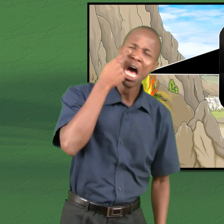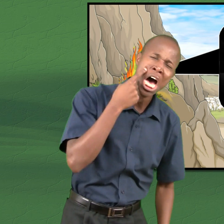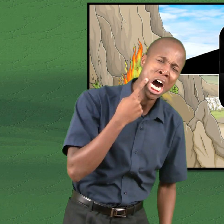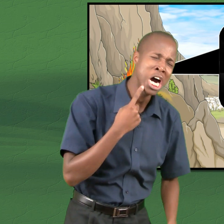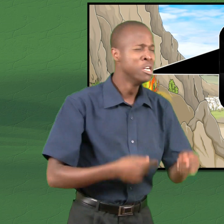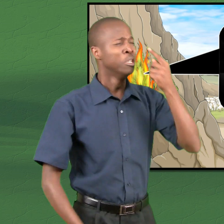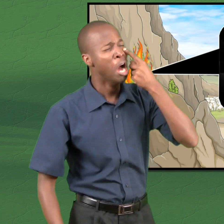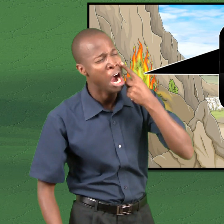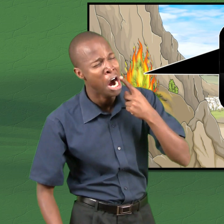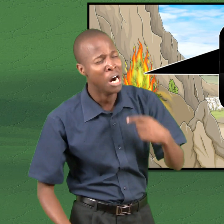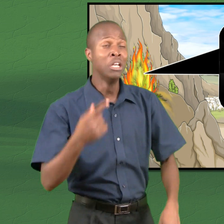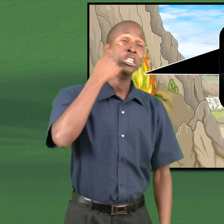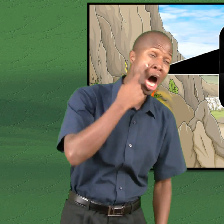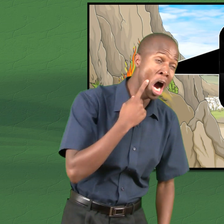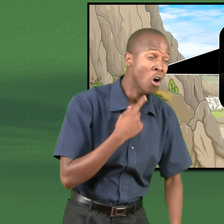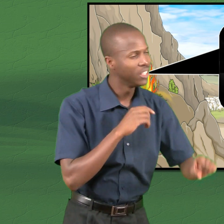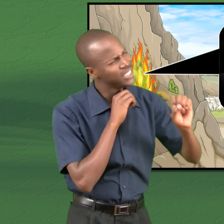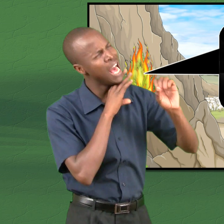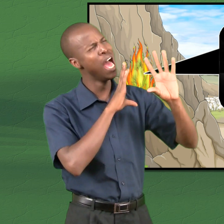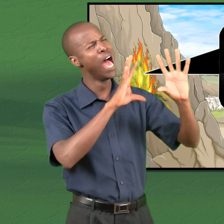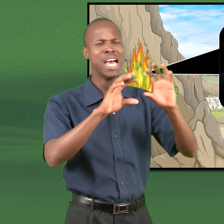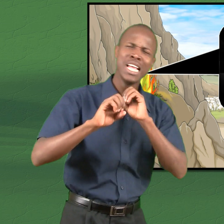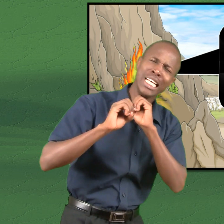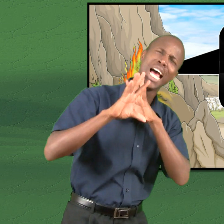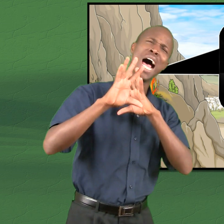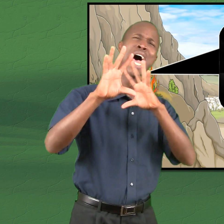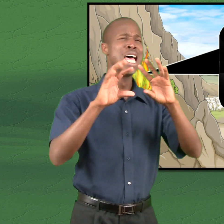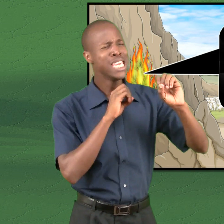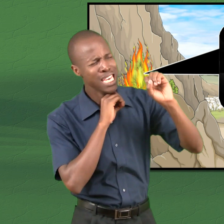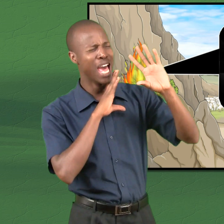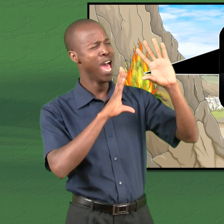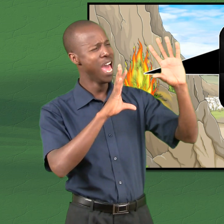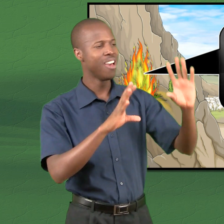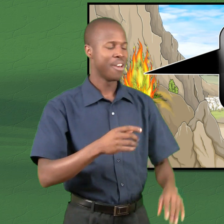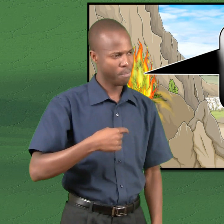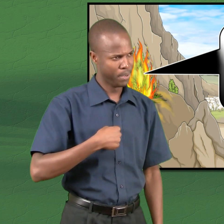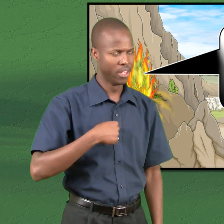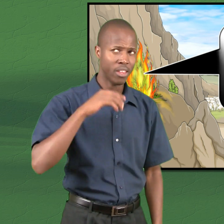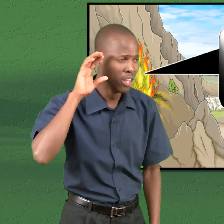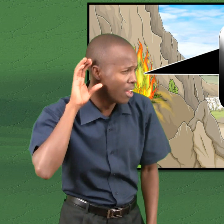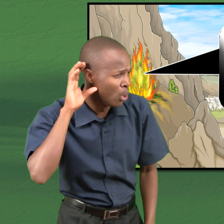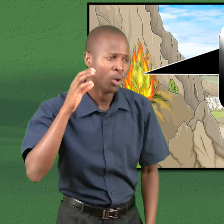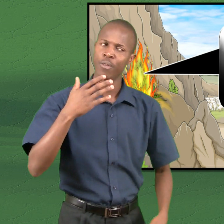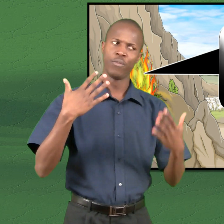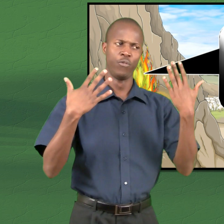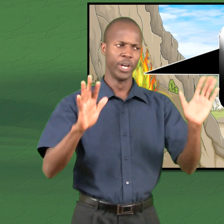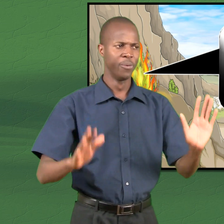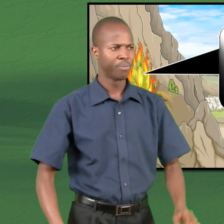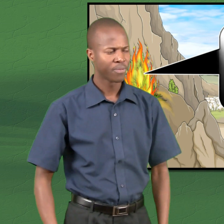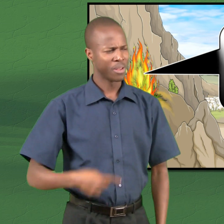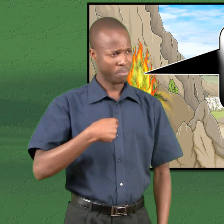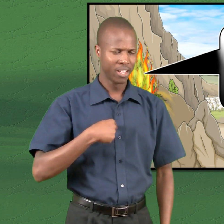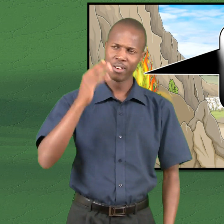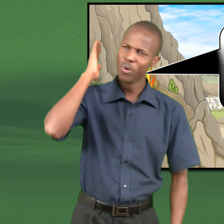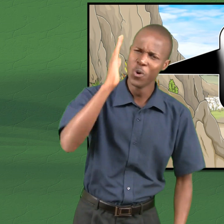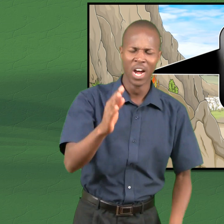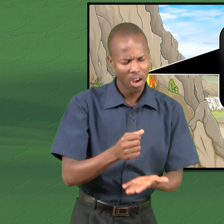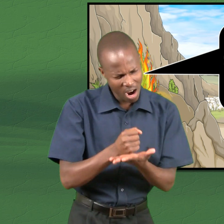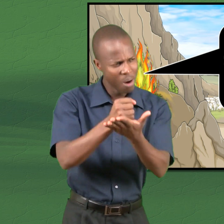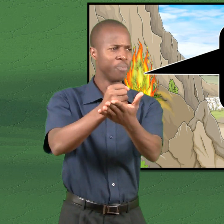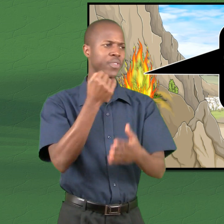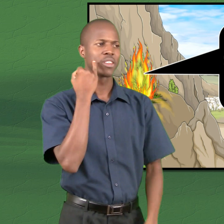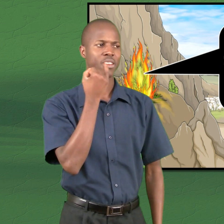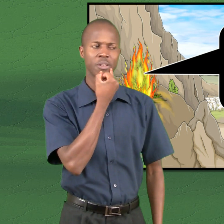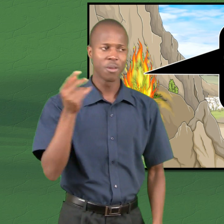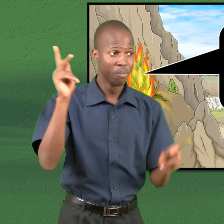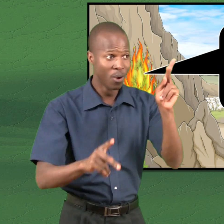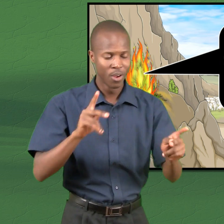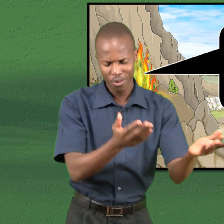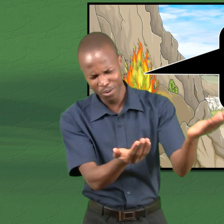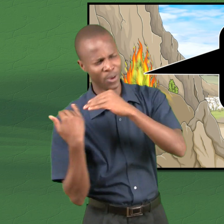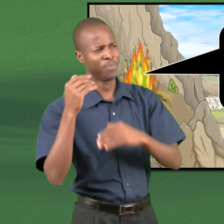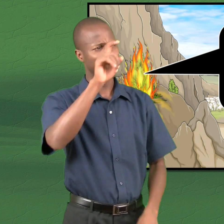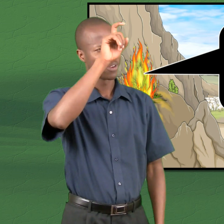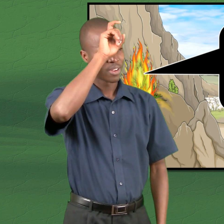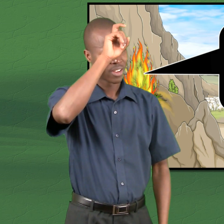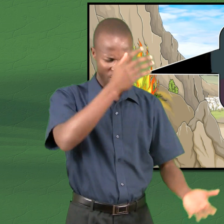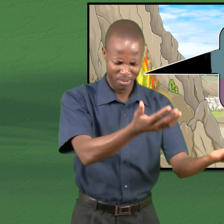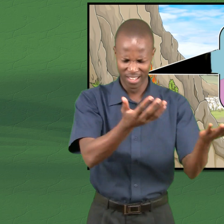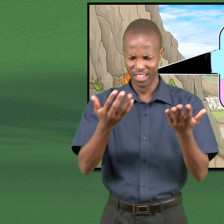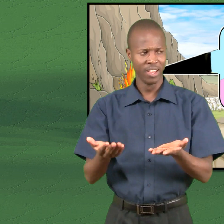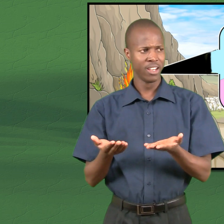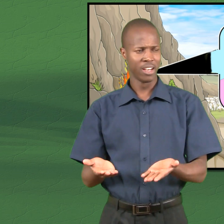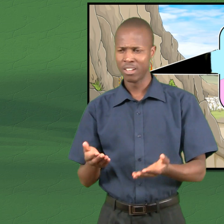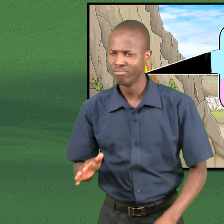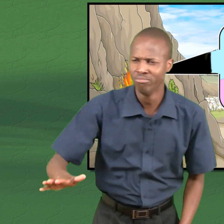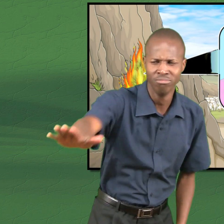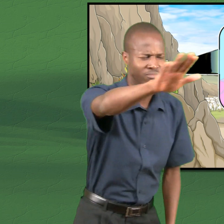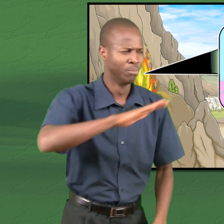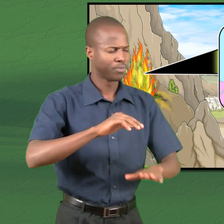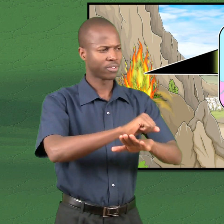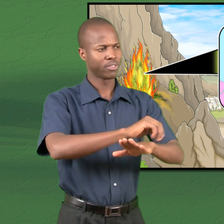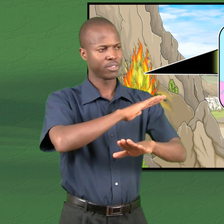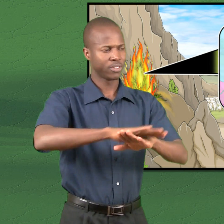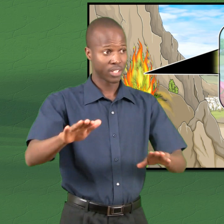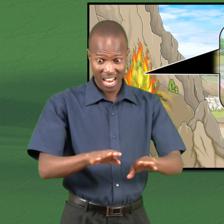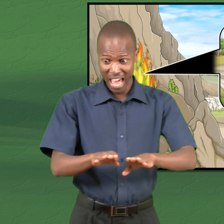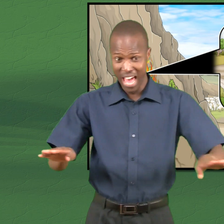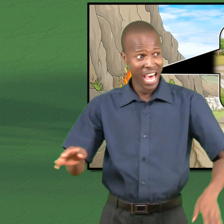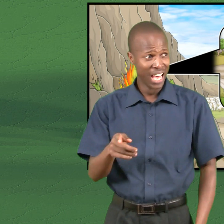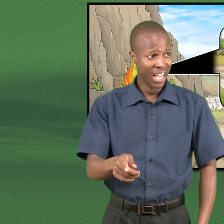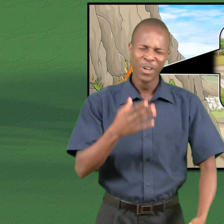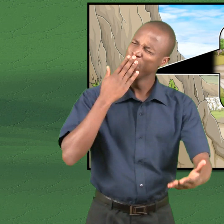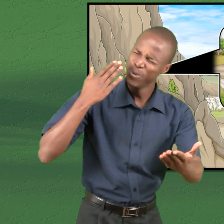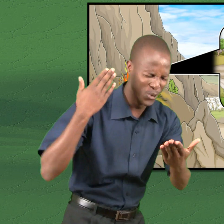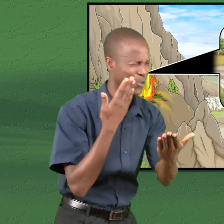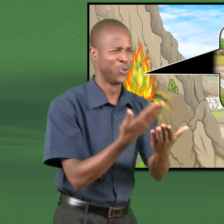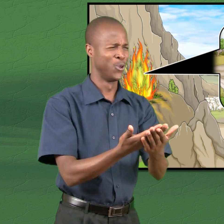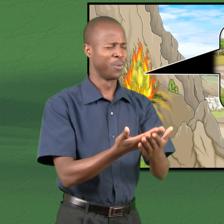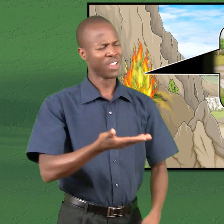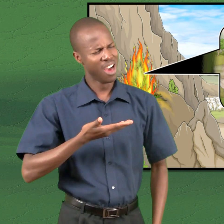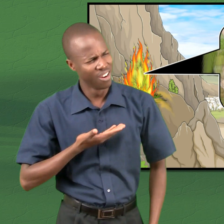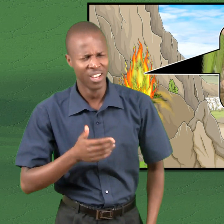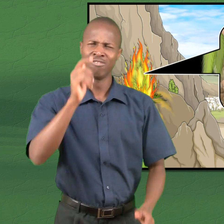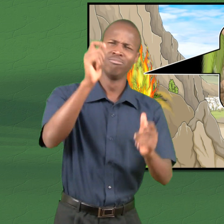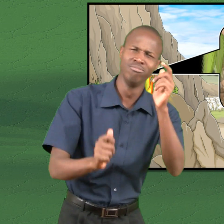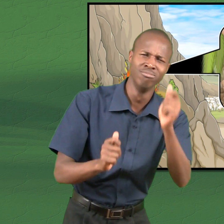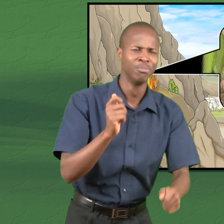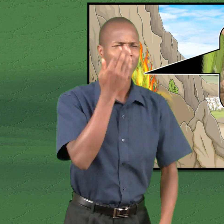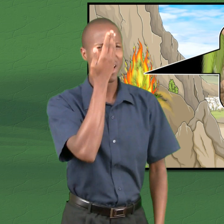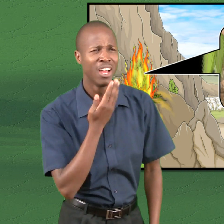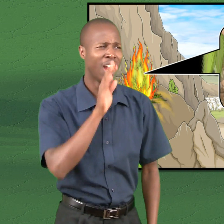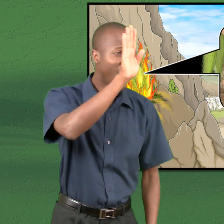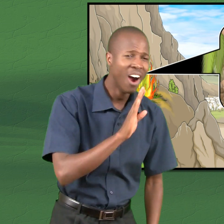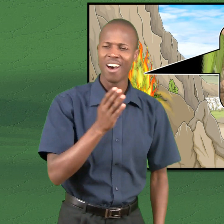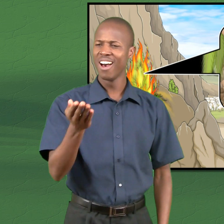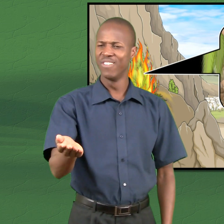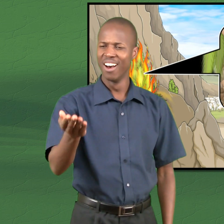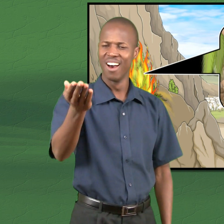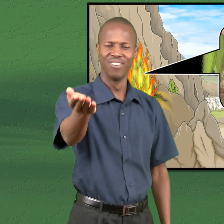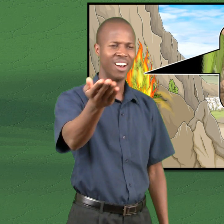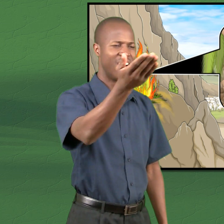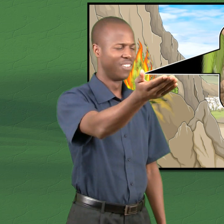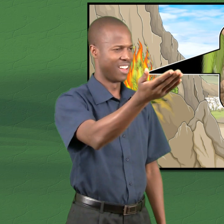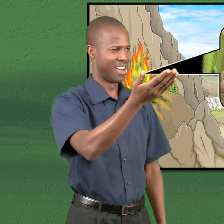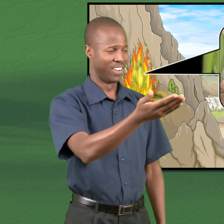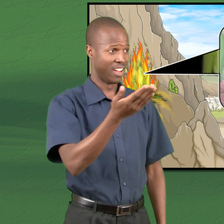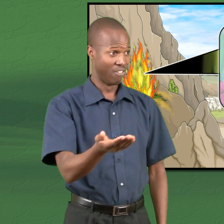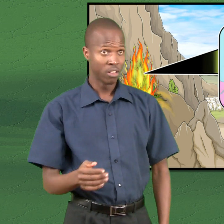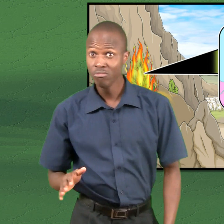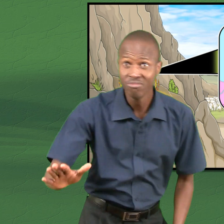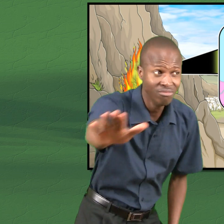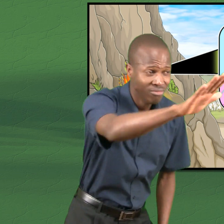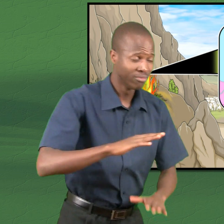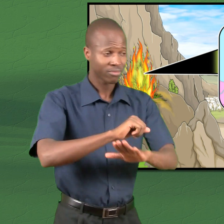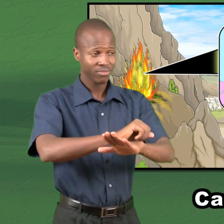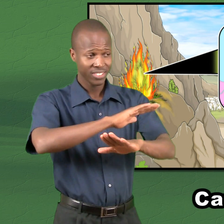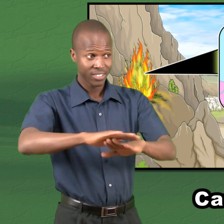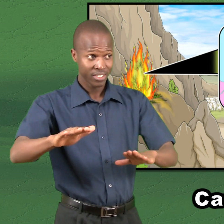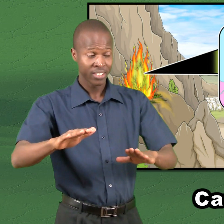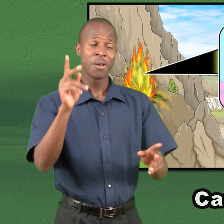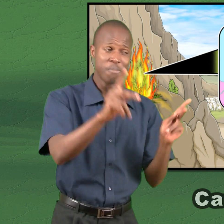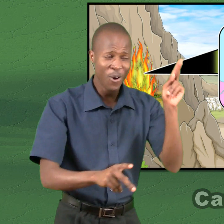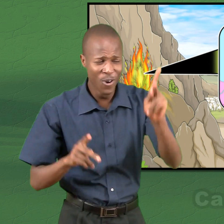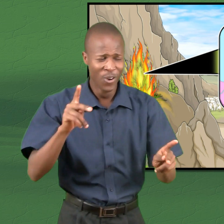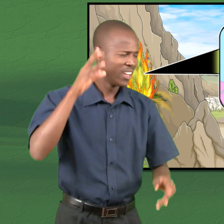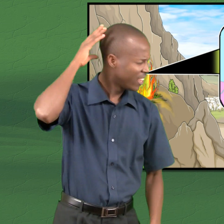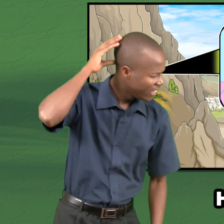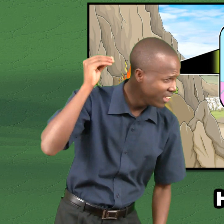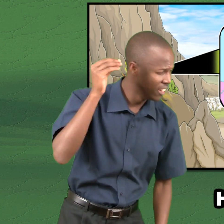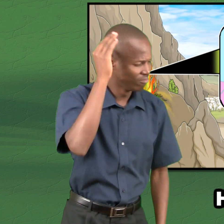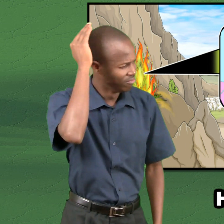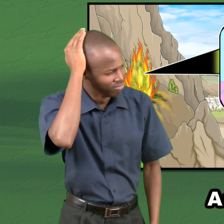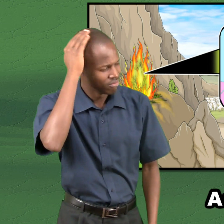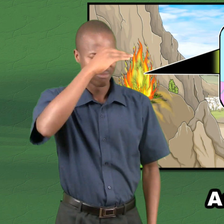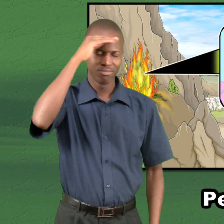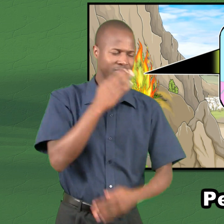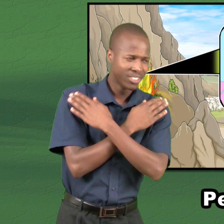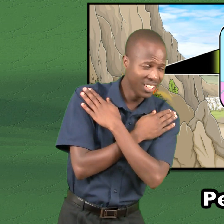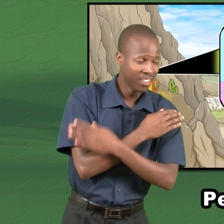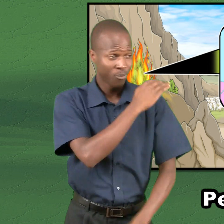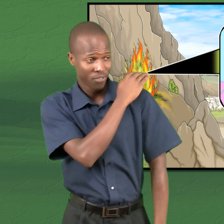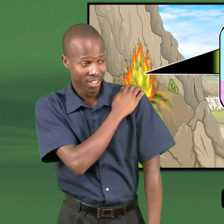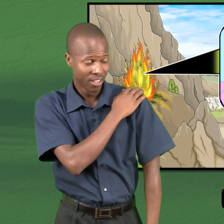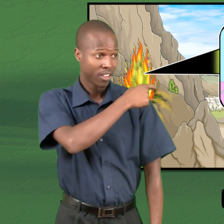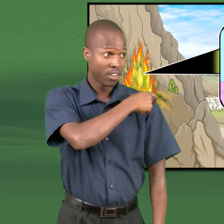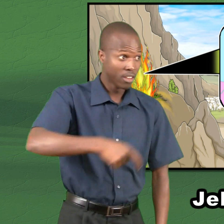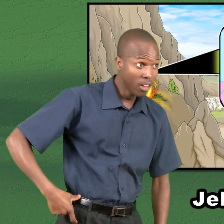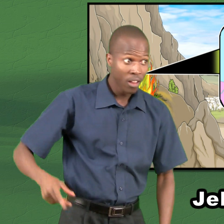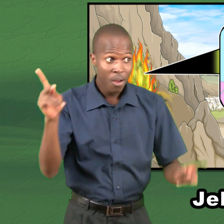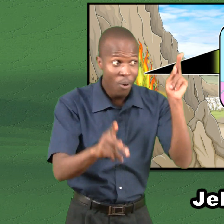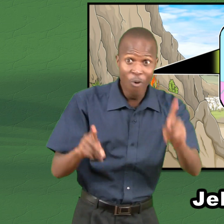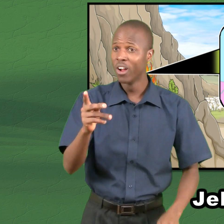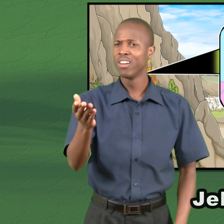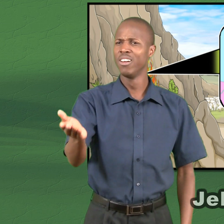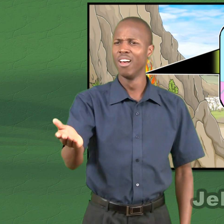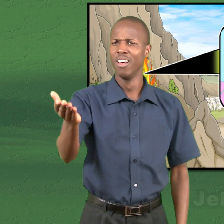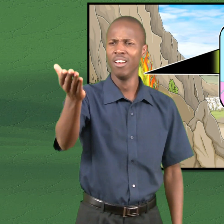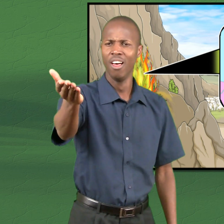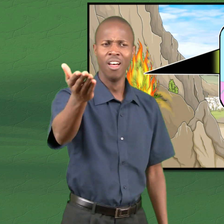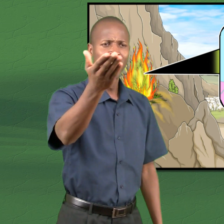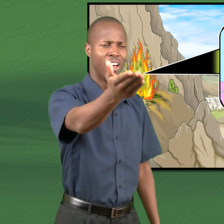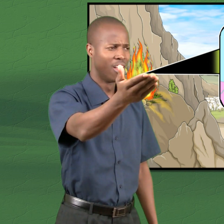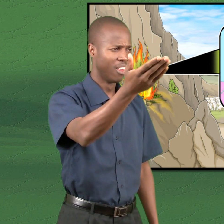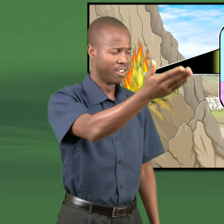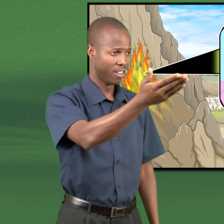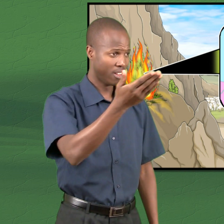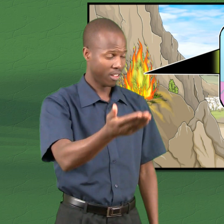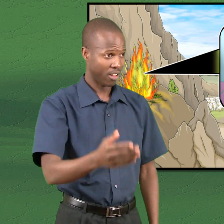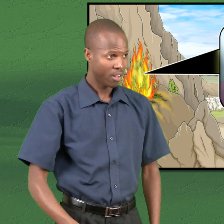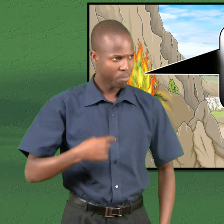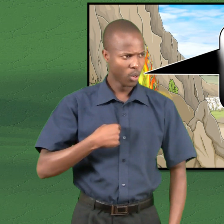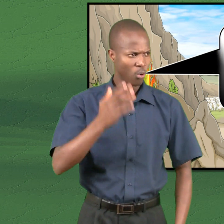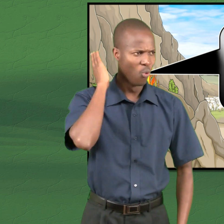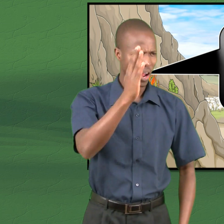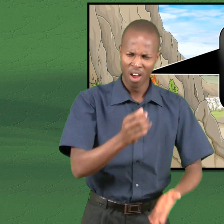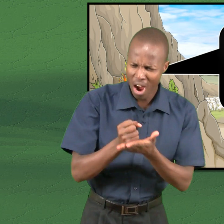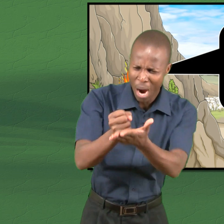I have come down to rescue them from the hand of the Egyptians and to bring them up out of that land to a good and spacious land, a land flowing with milk and honey—the home of the Canaanites, Hittites, Amorites, Perizzites, Hivites, and Jebusites.